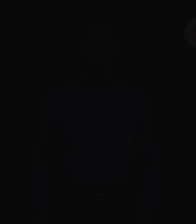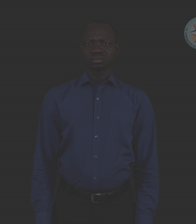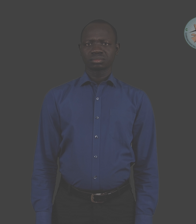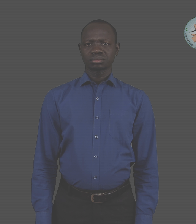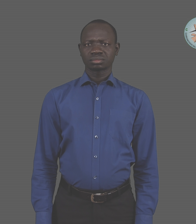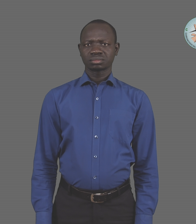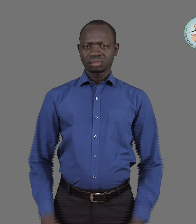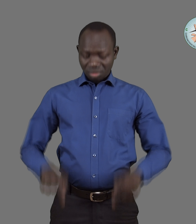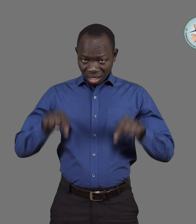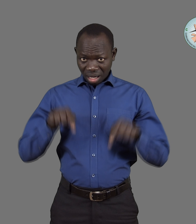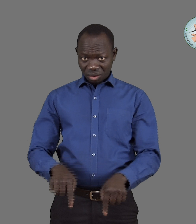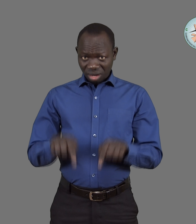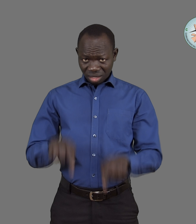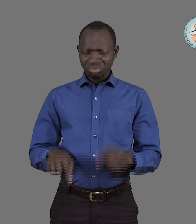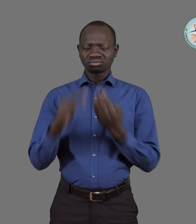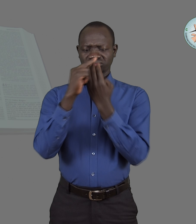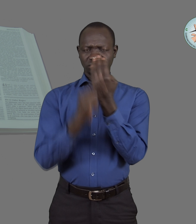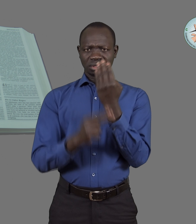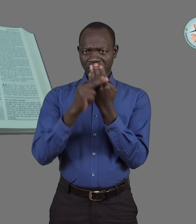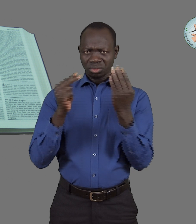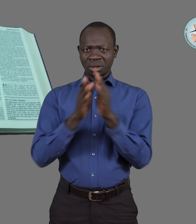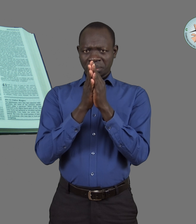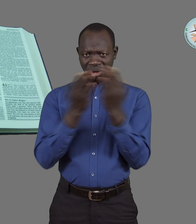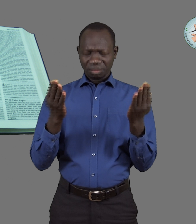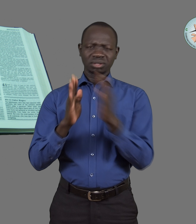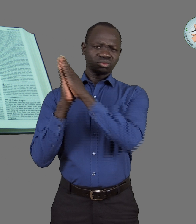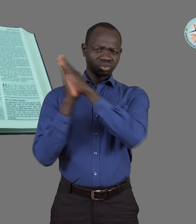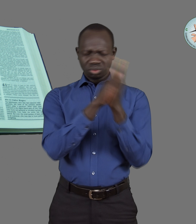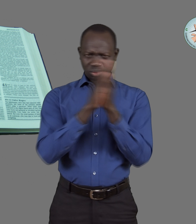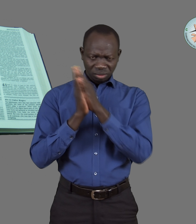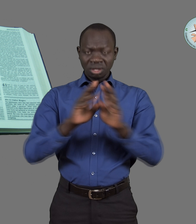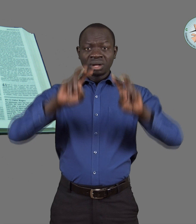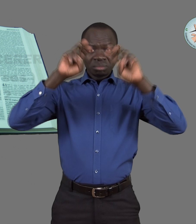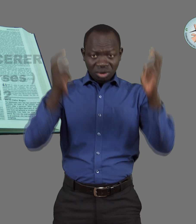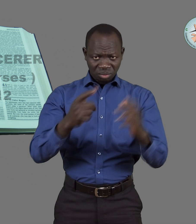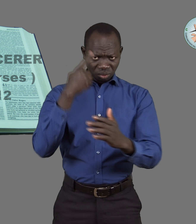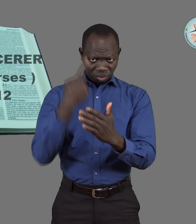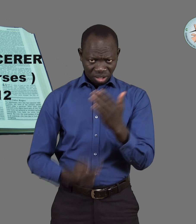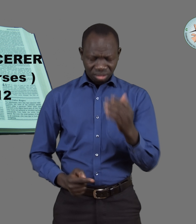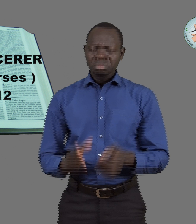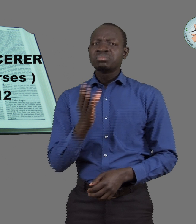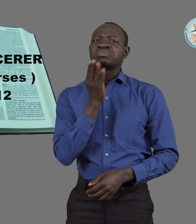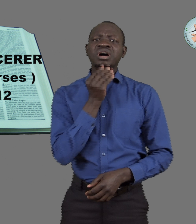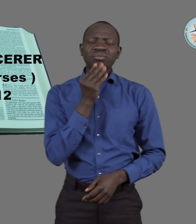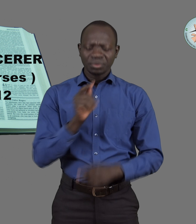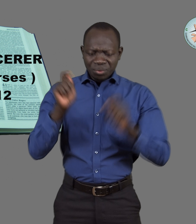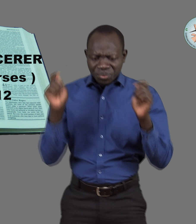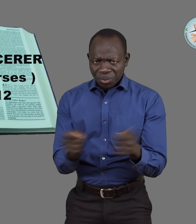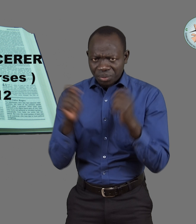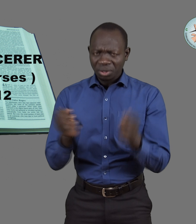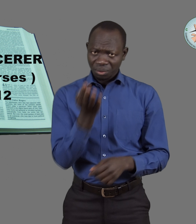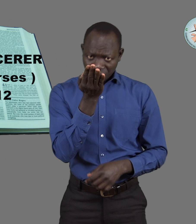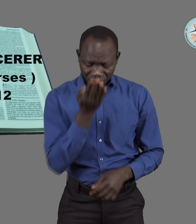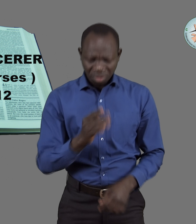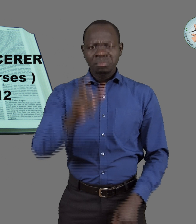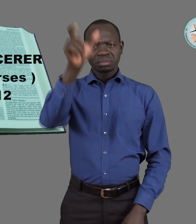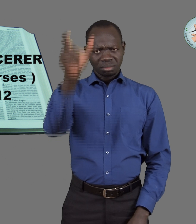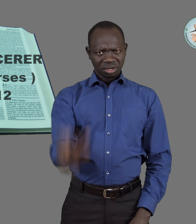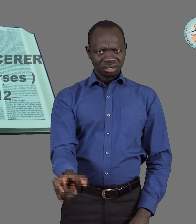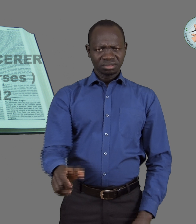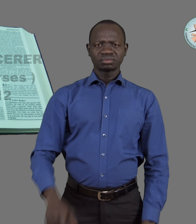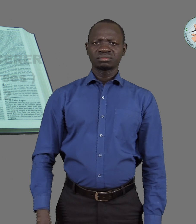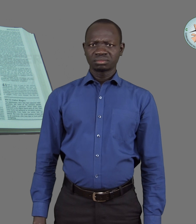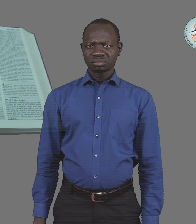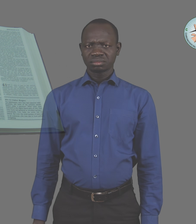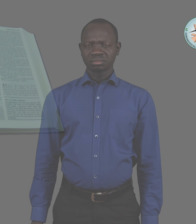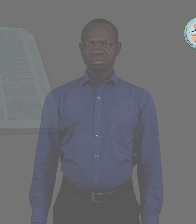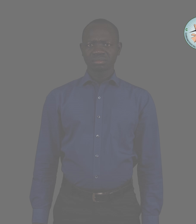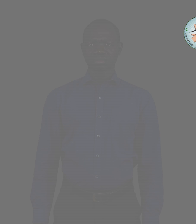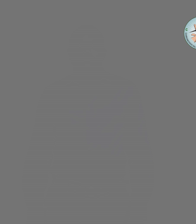Jewish sorcerer